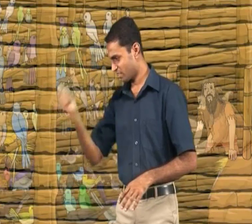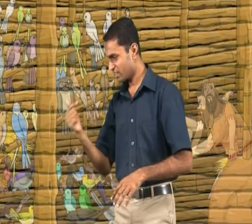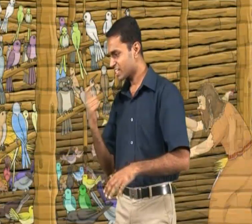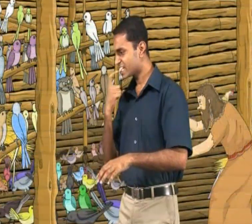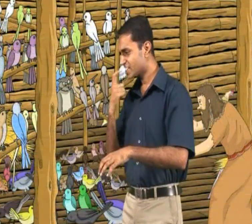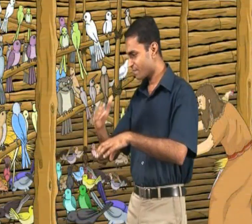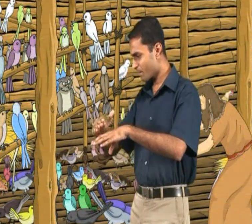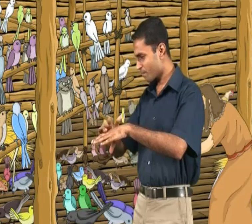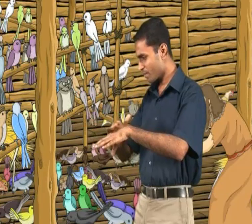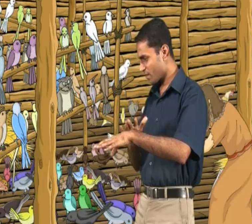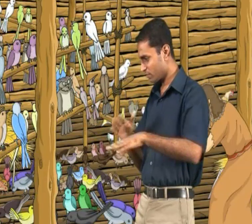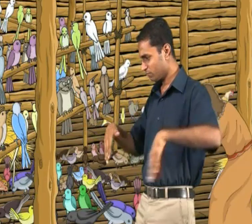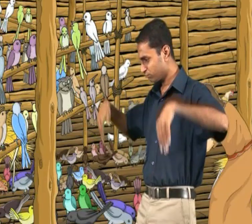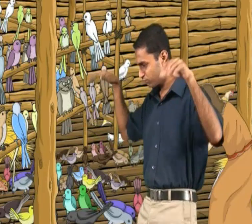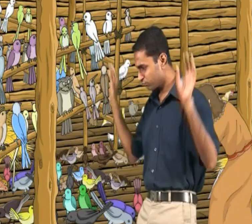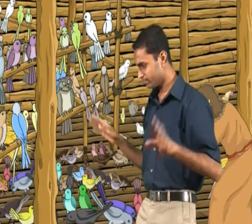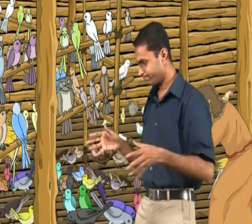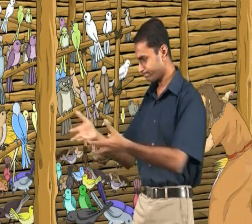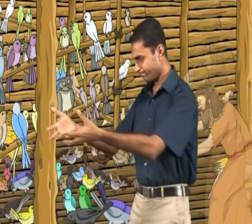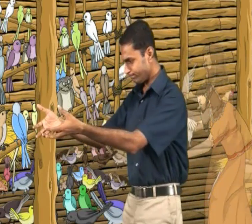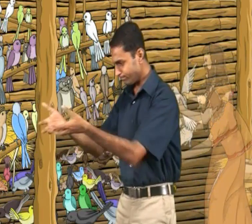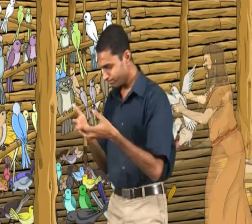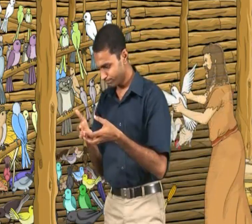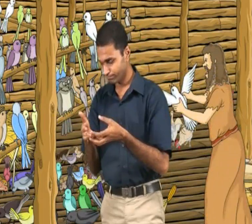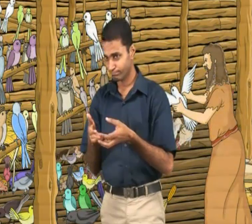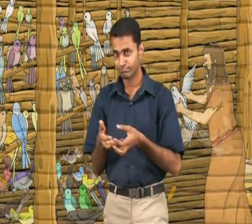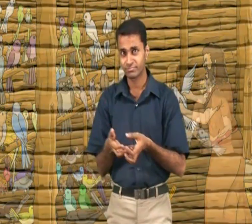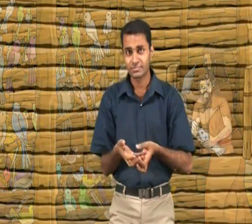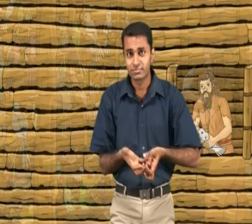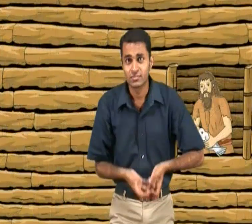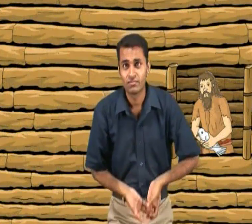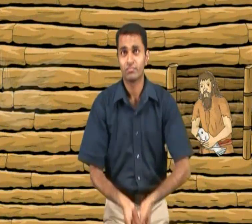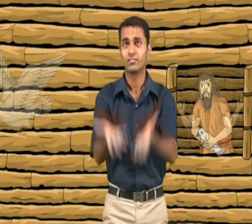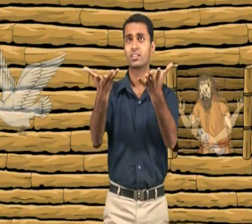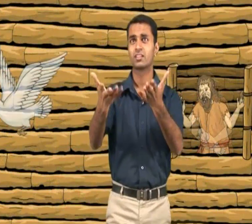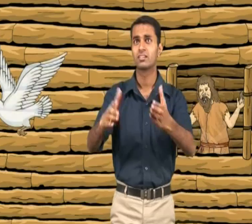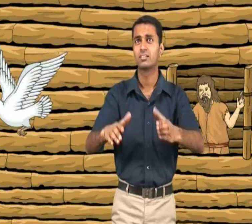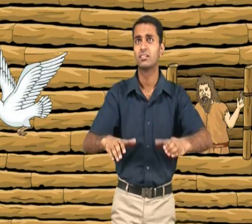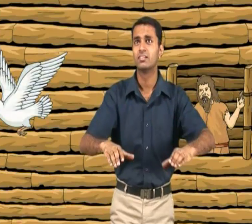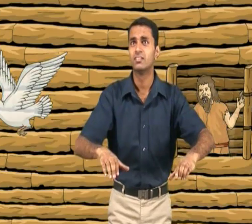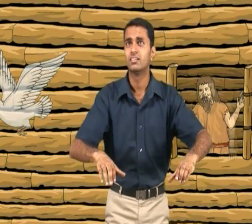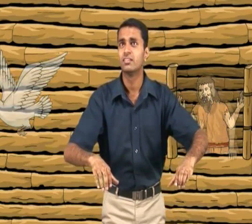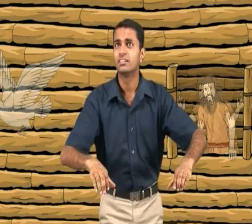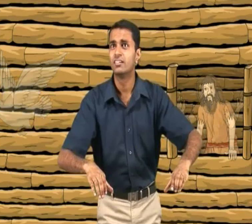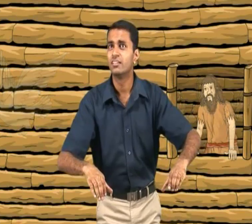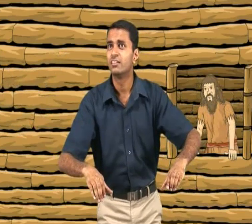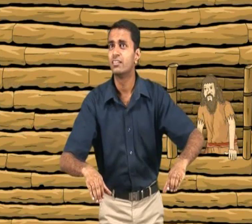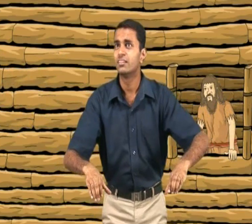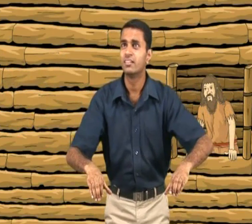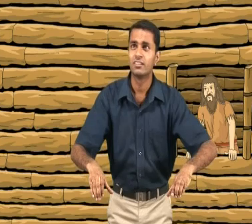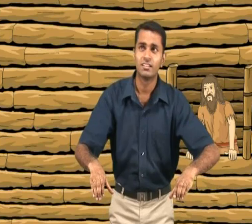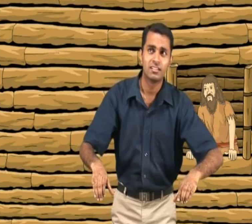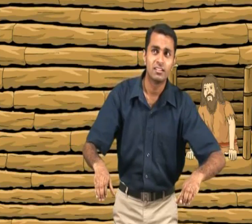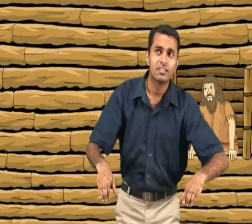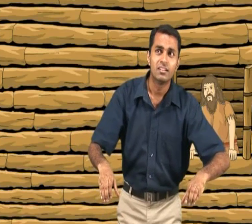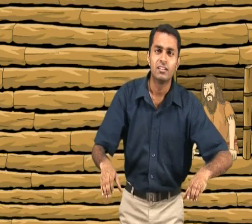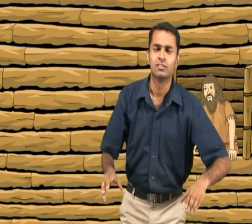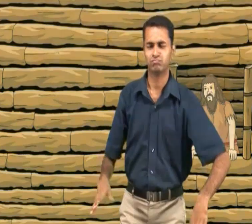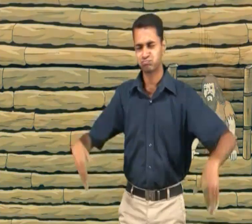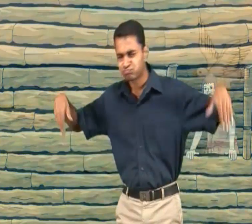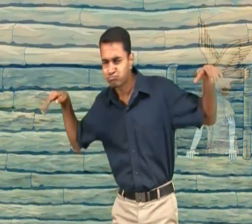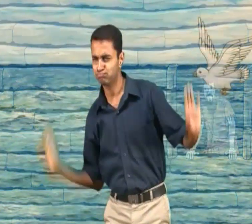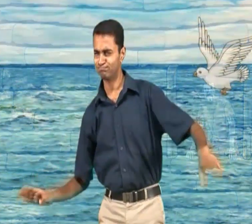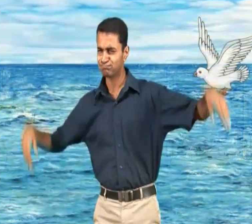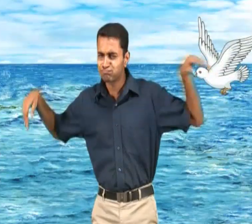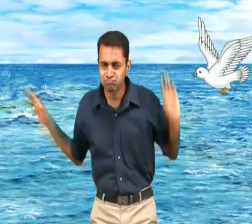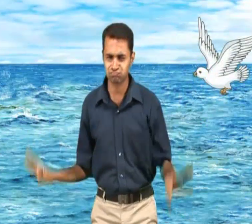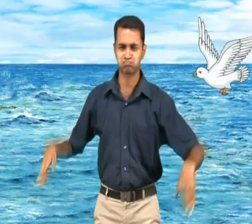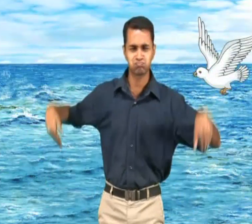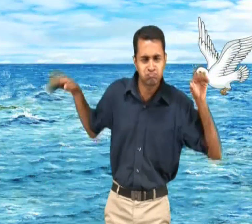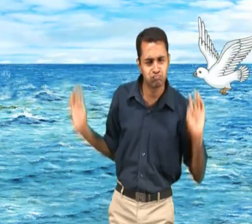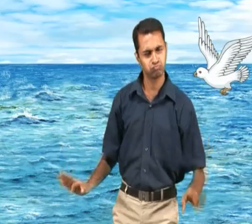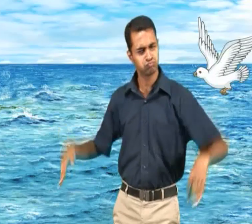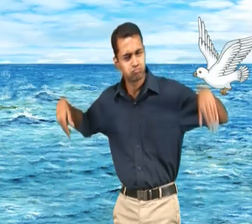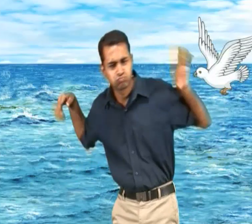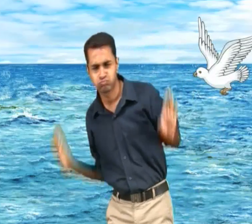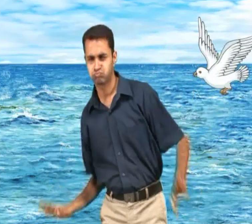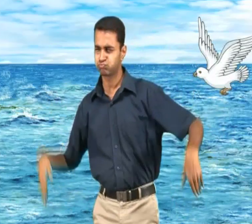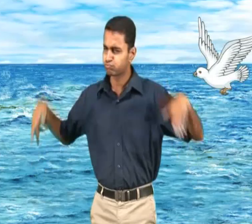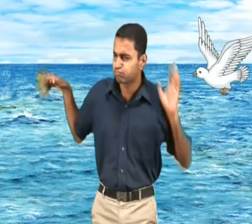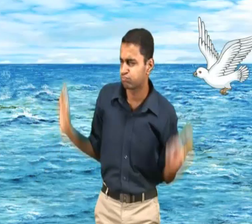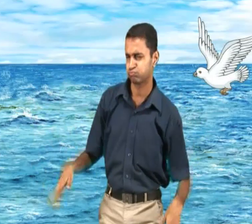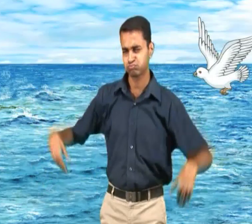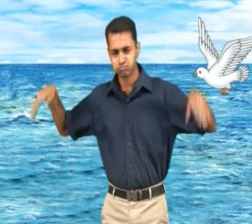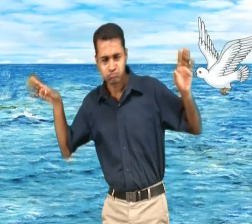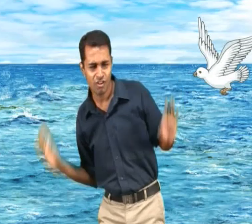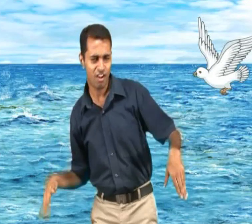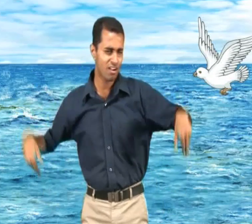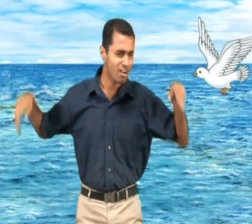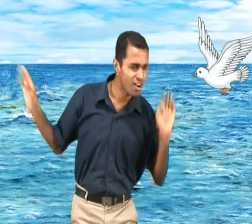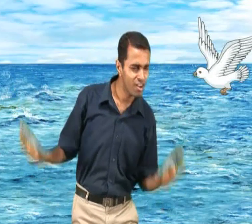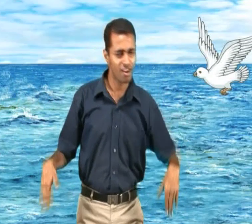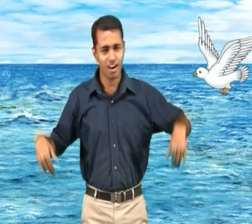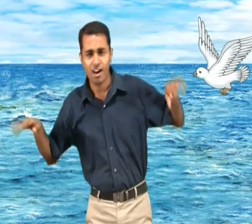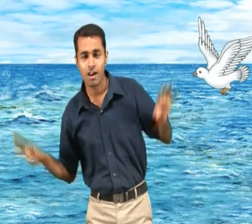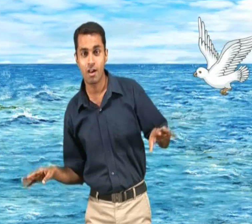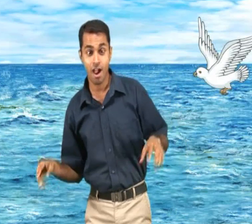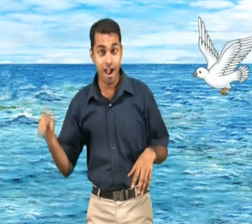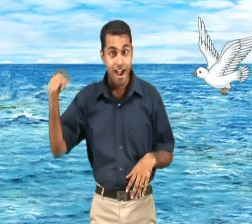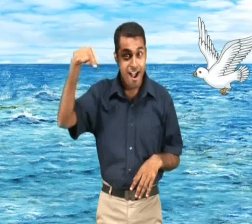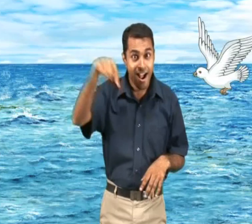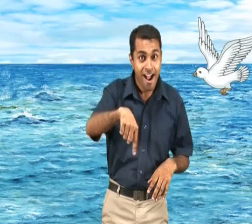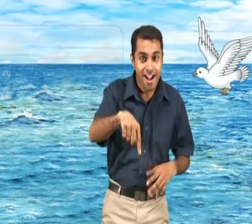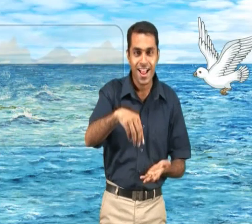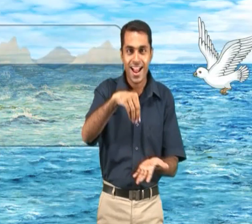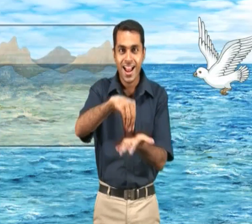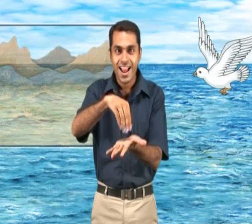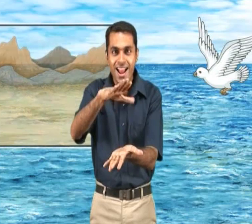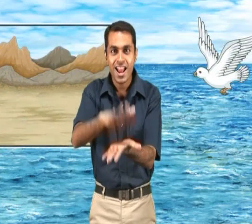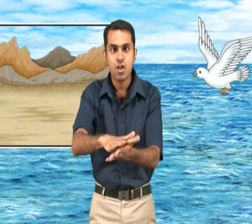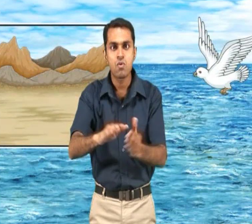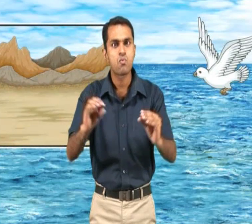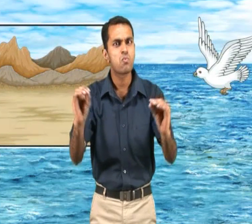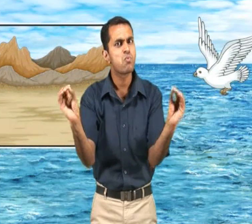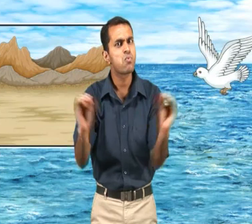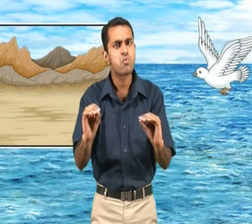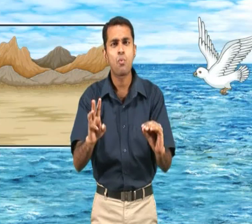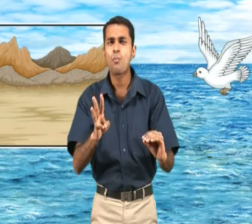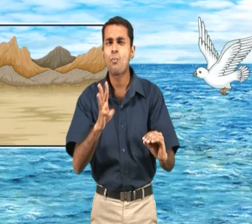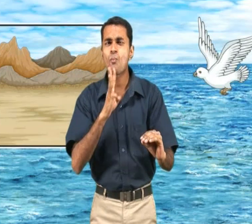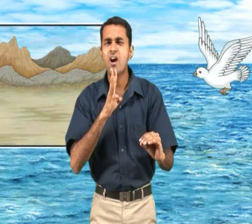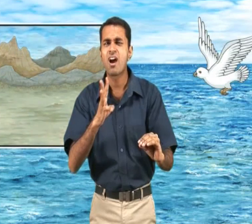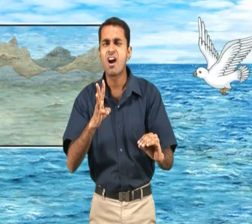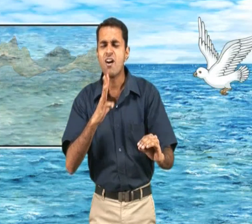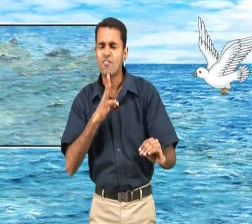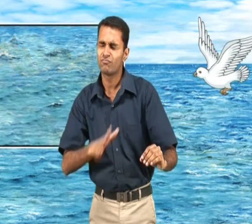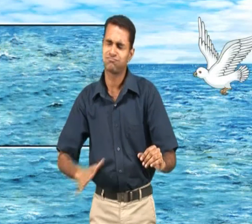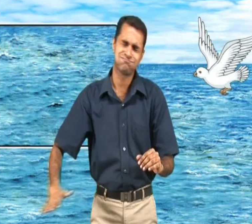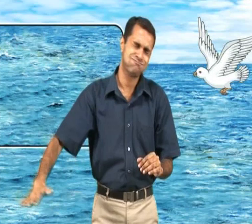Then Noah sent out a dove to see if the waters had receded from the surface of the ground.